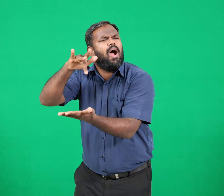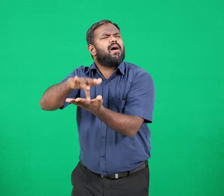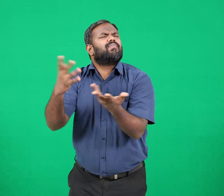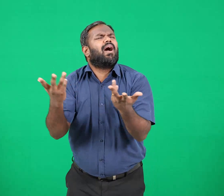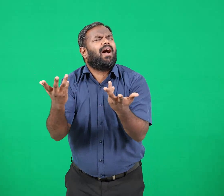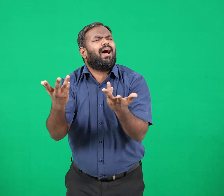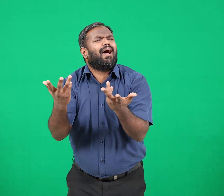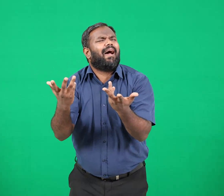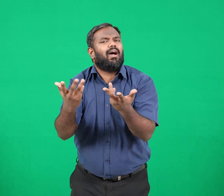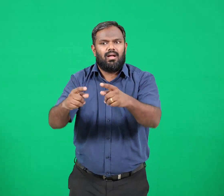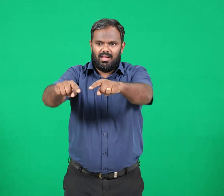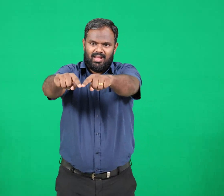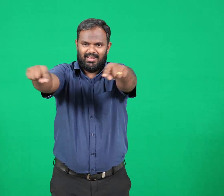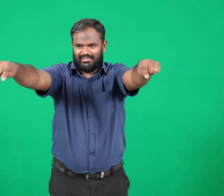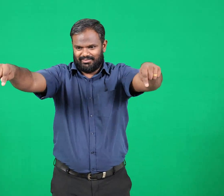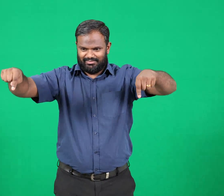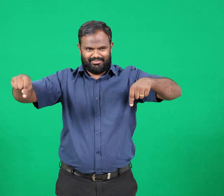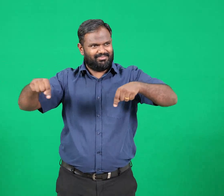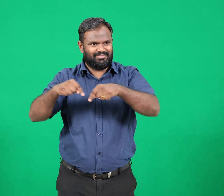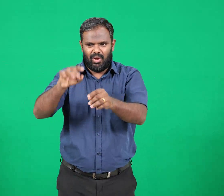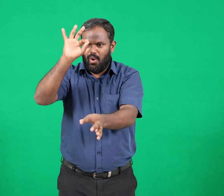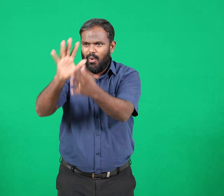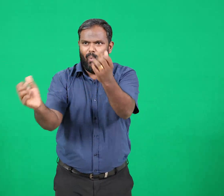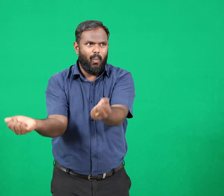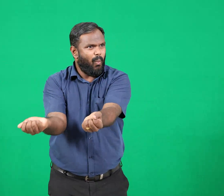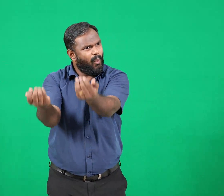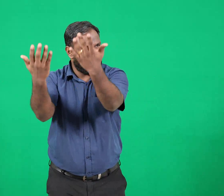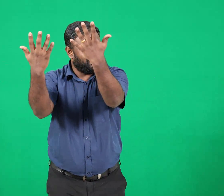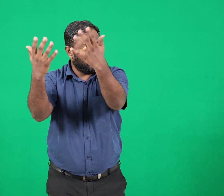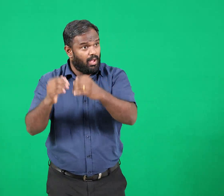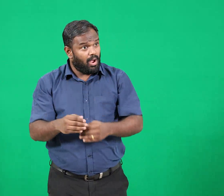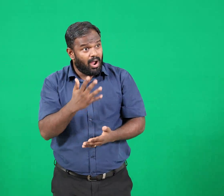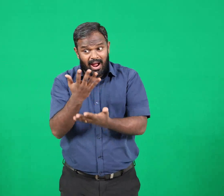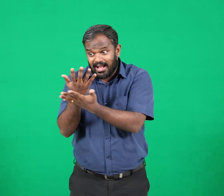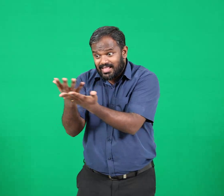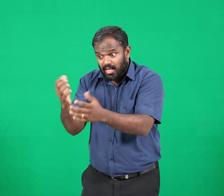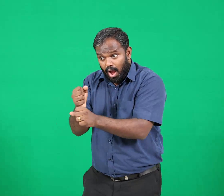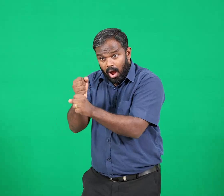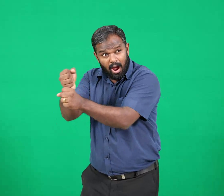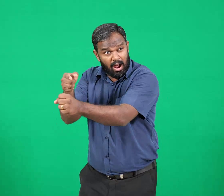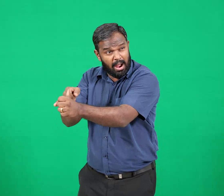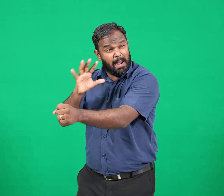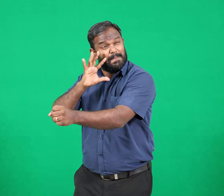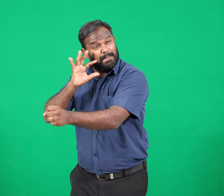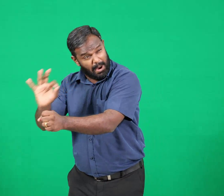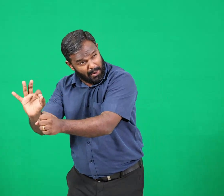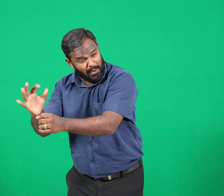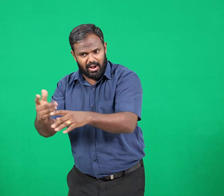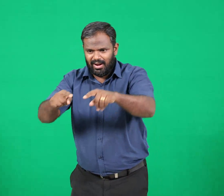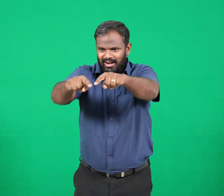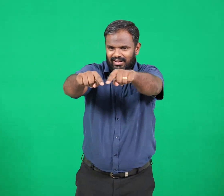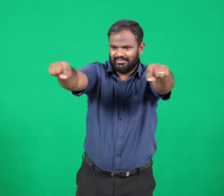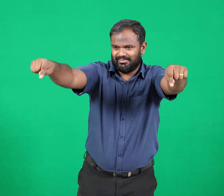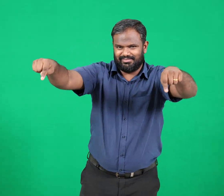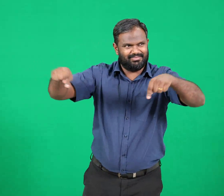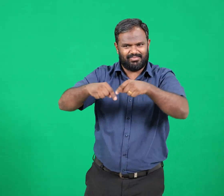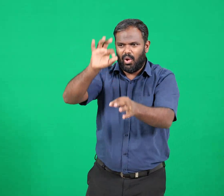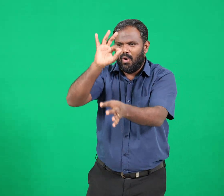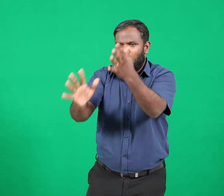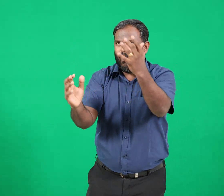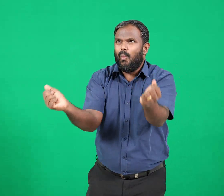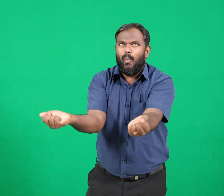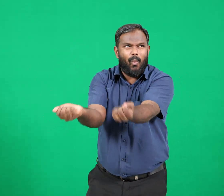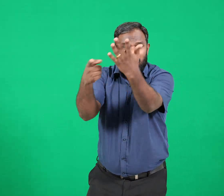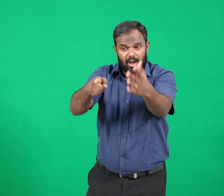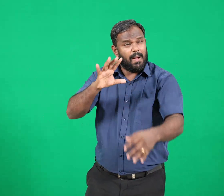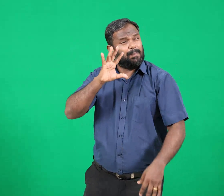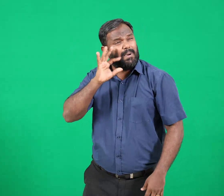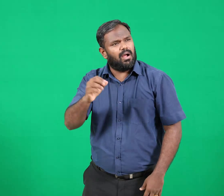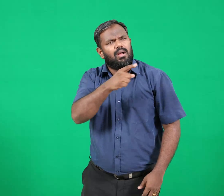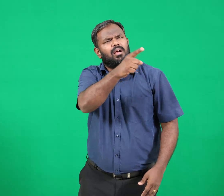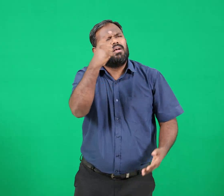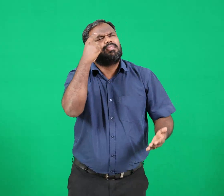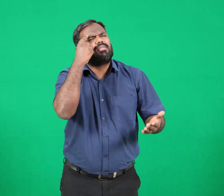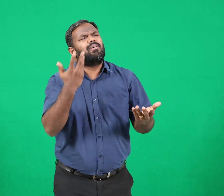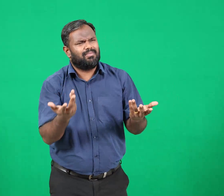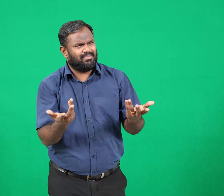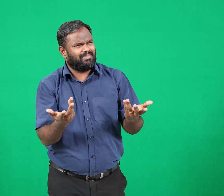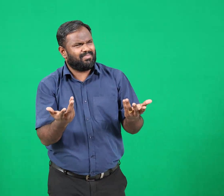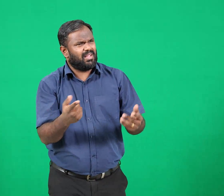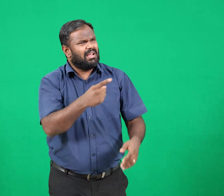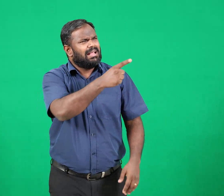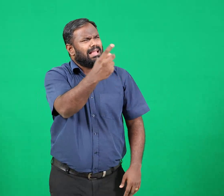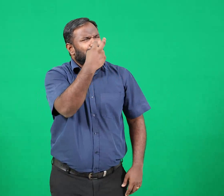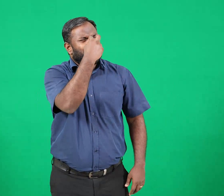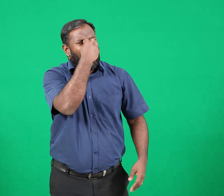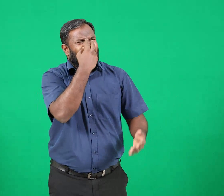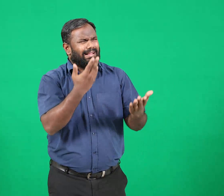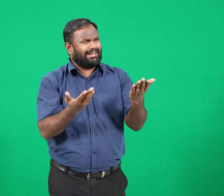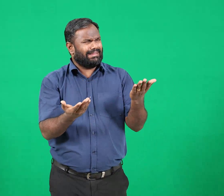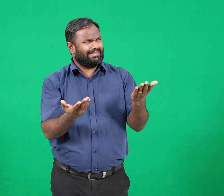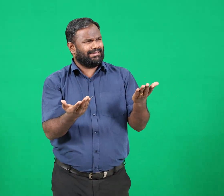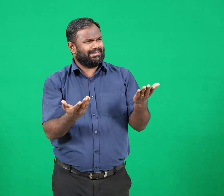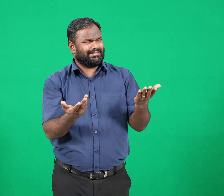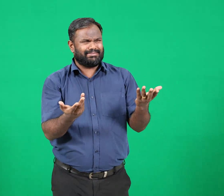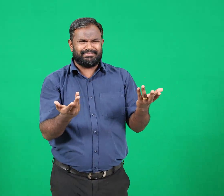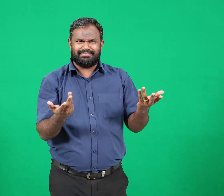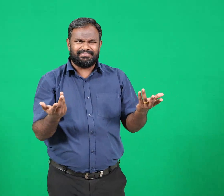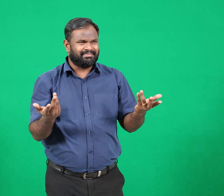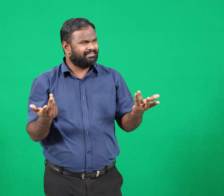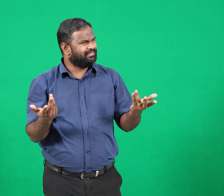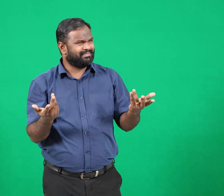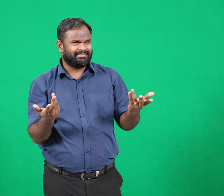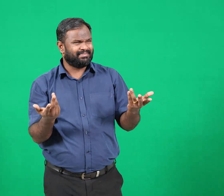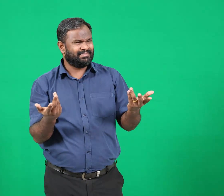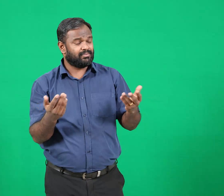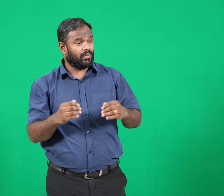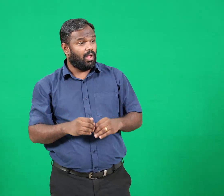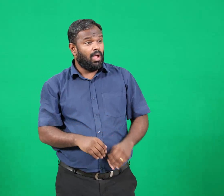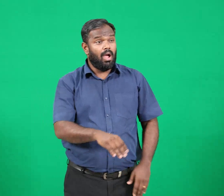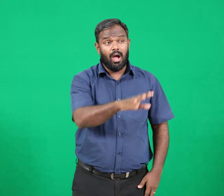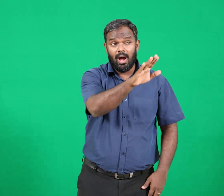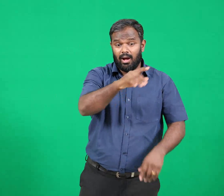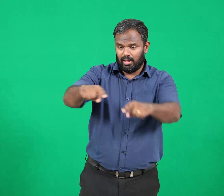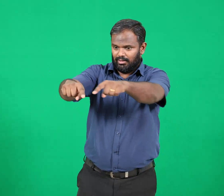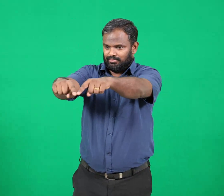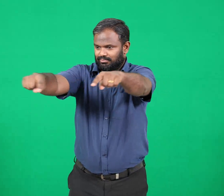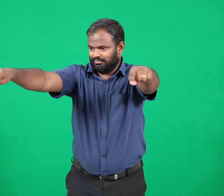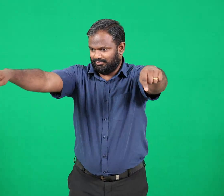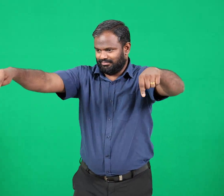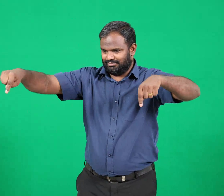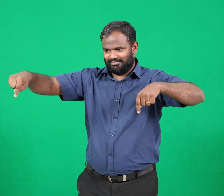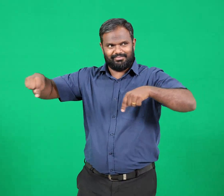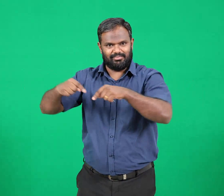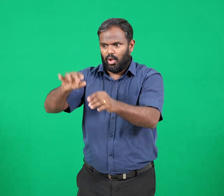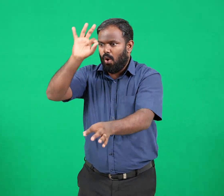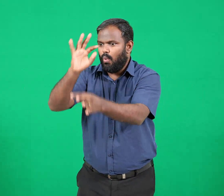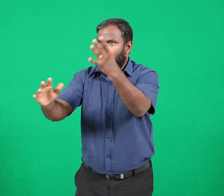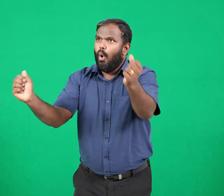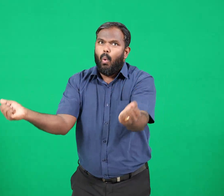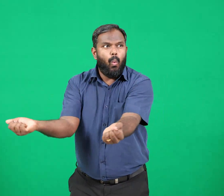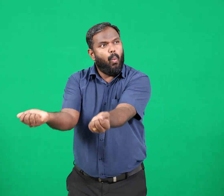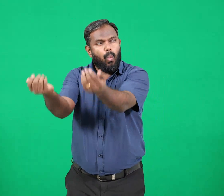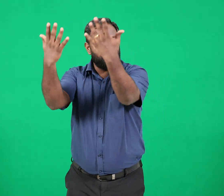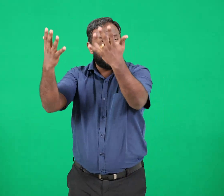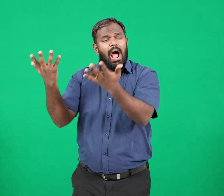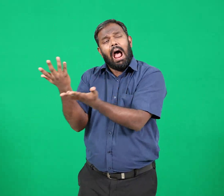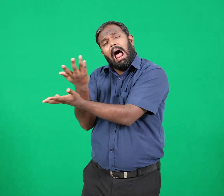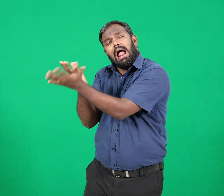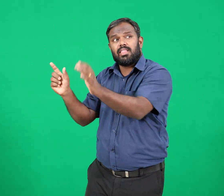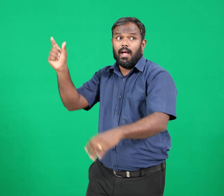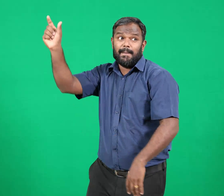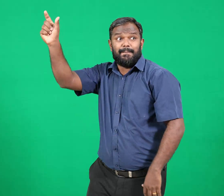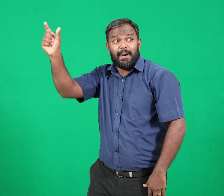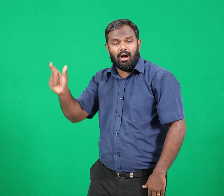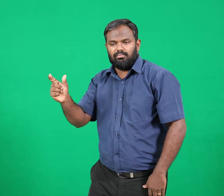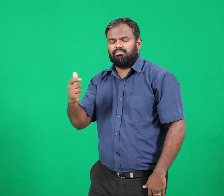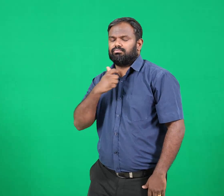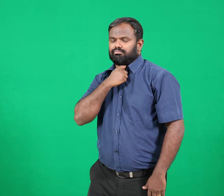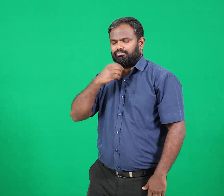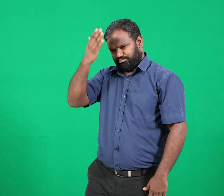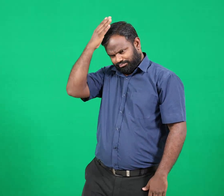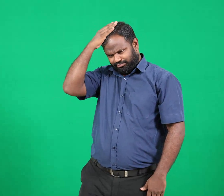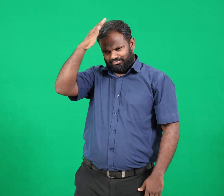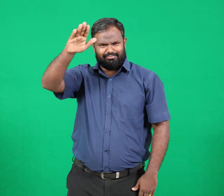So then, he who swears by the altar swears by it and by everything on it.